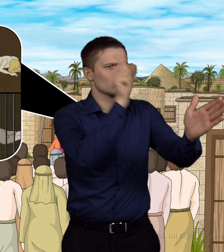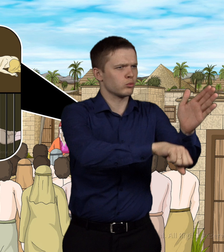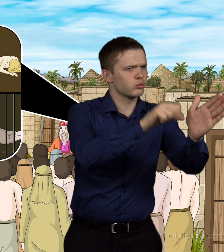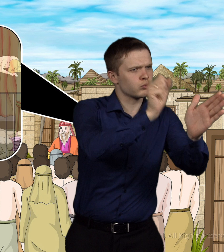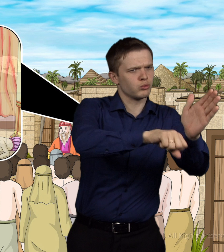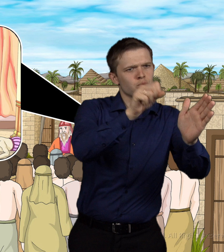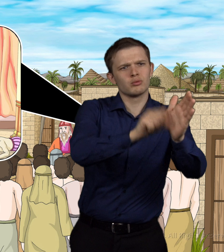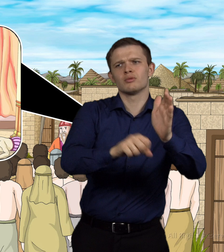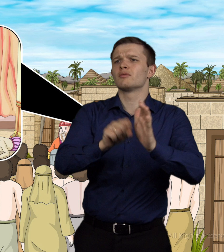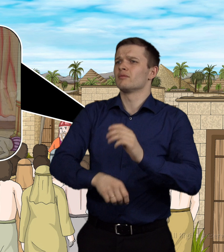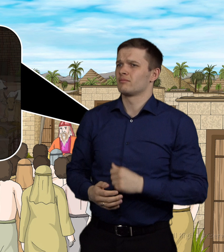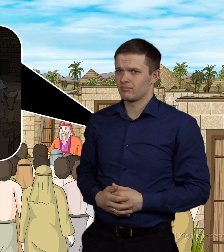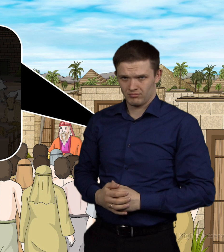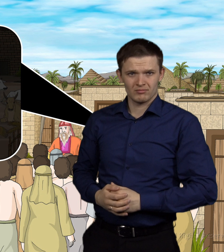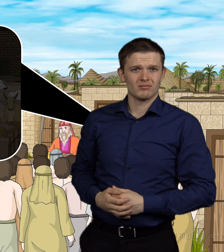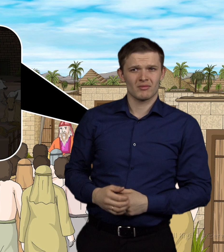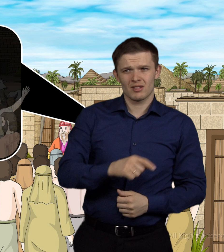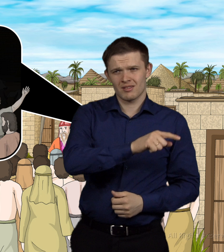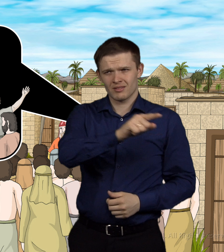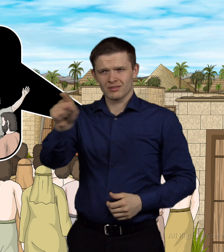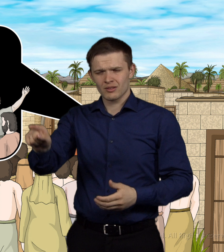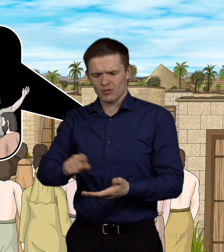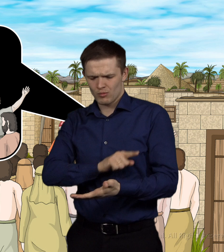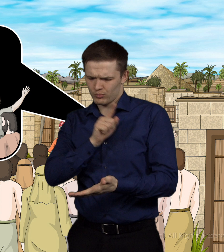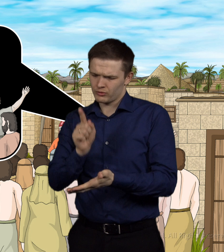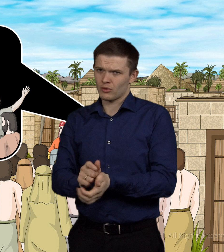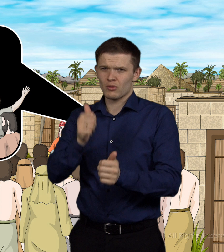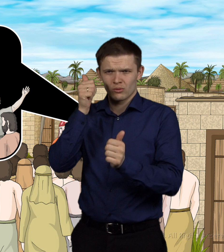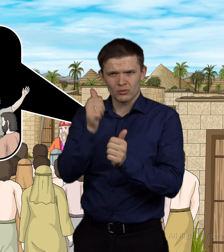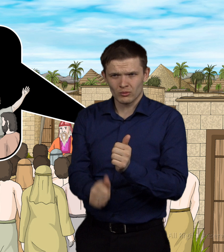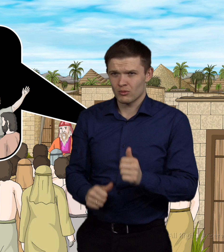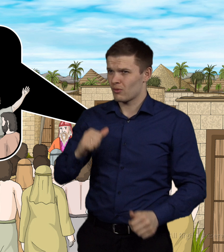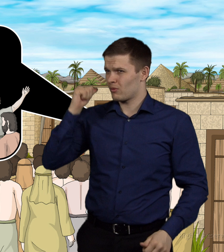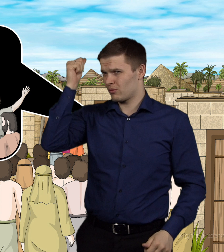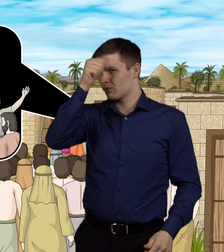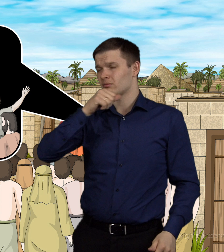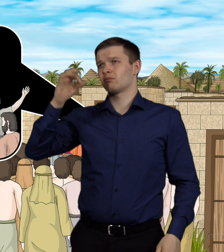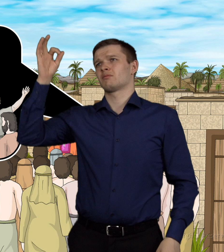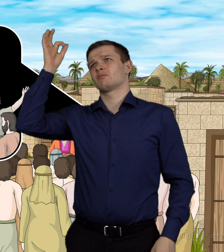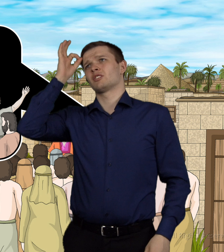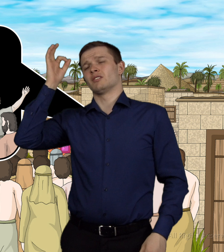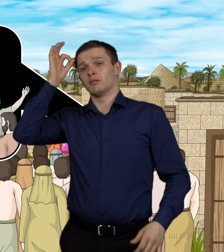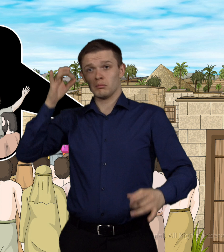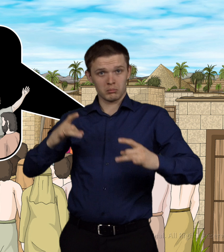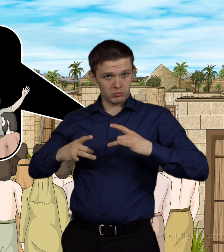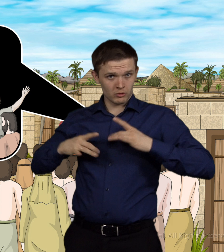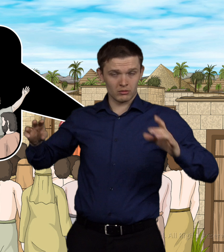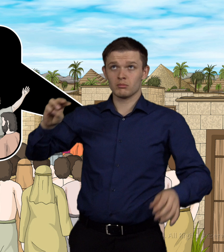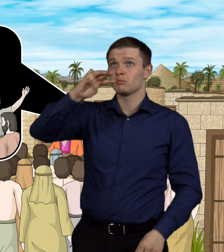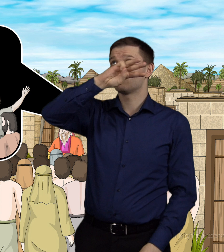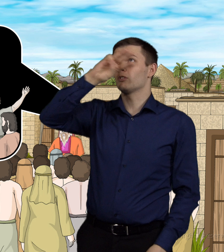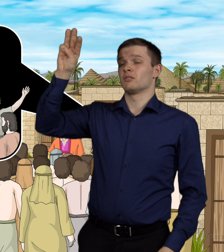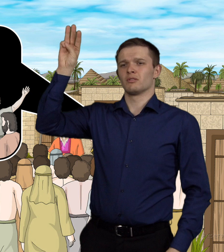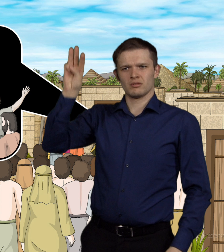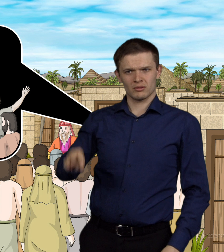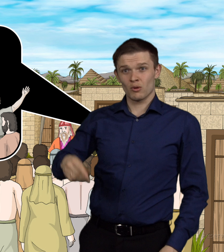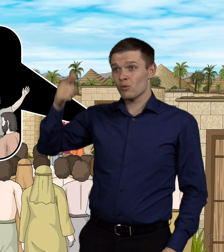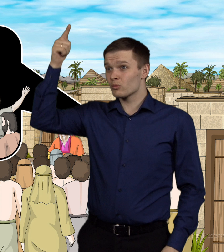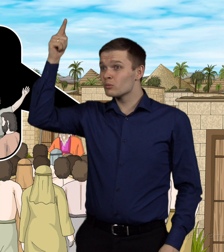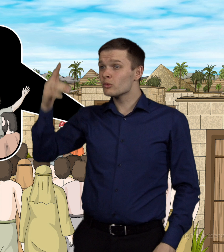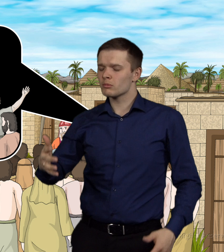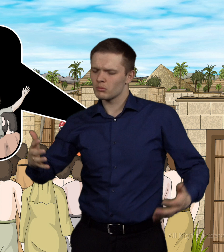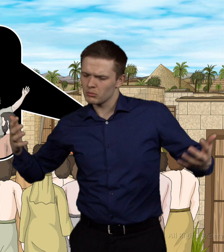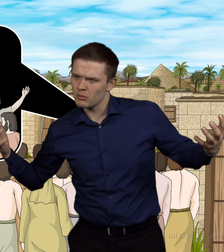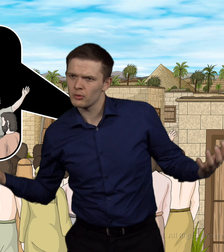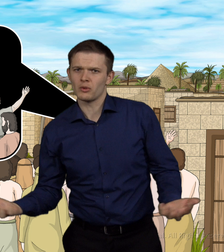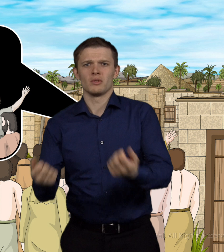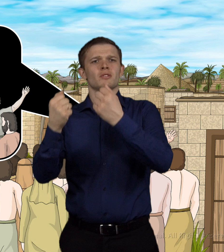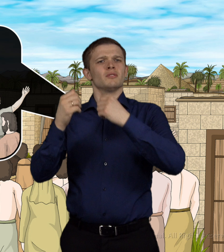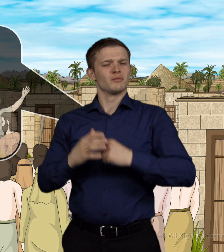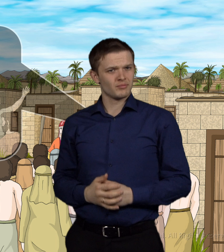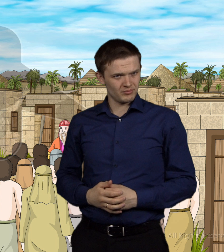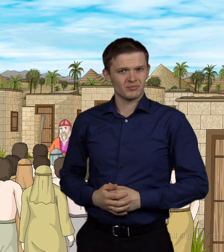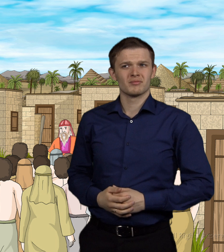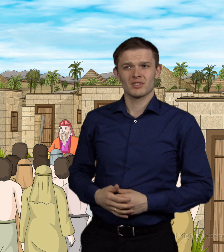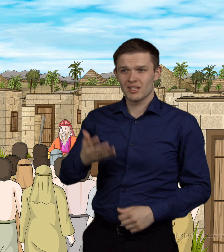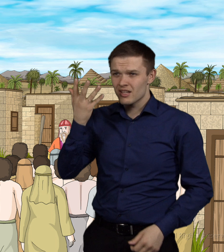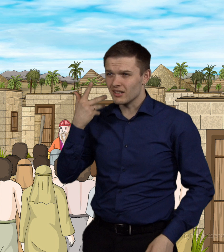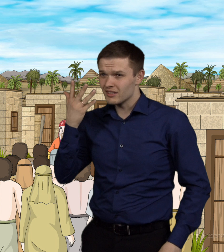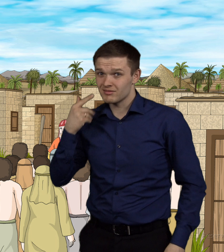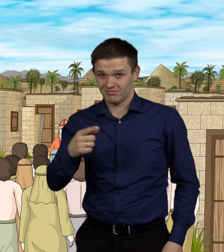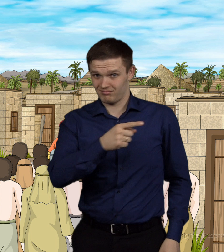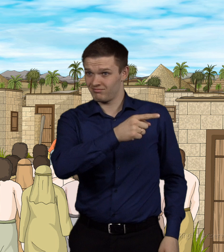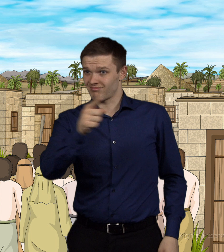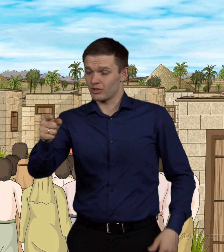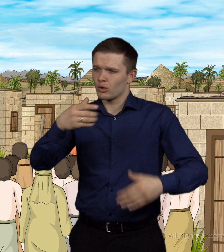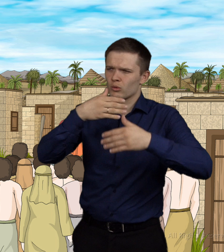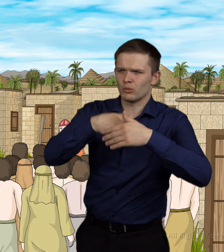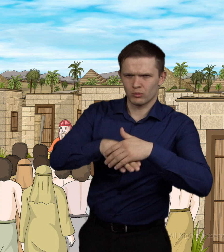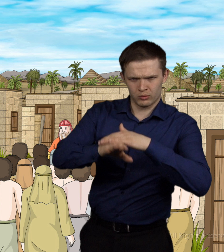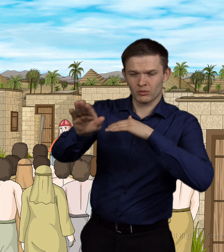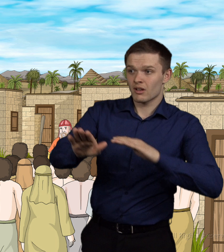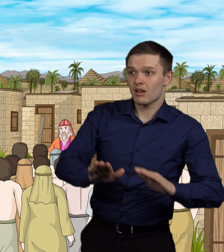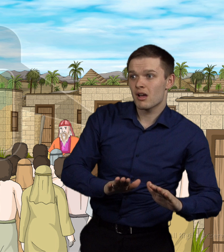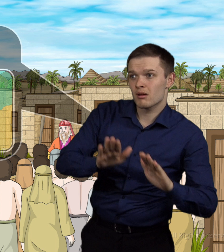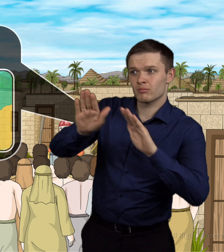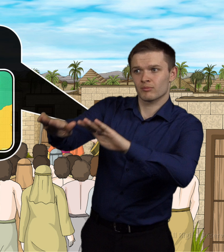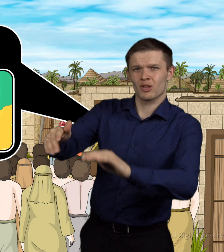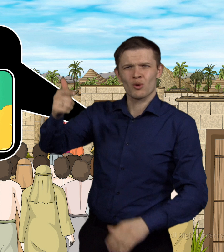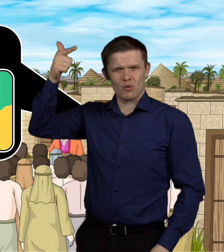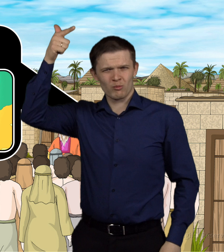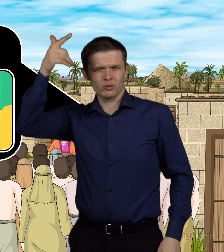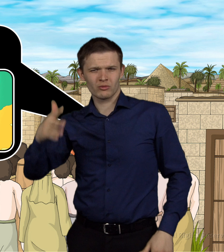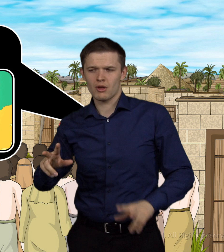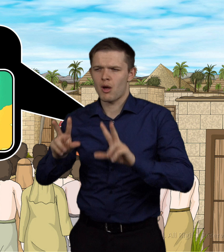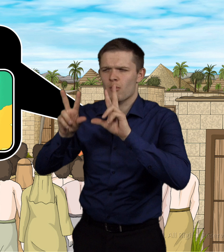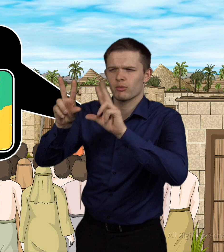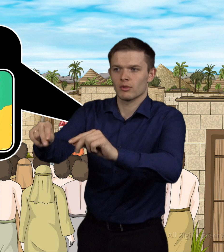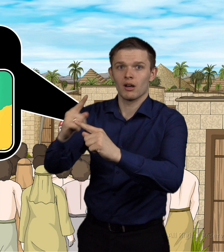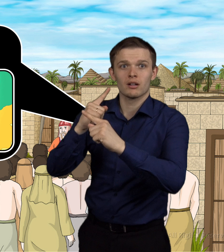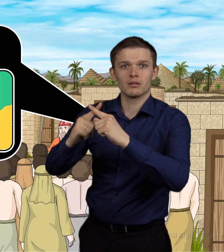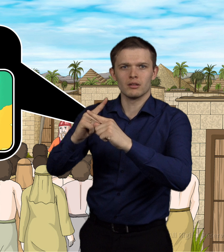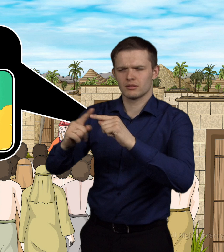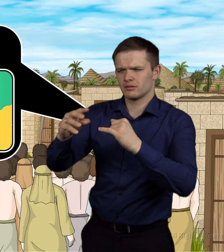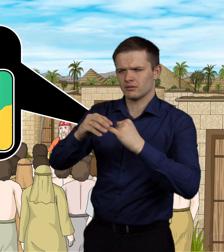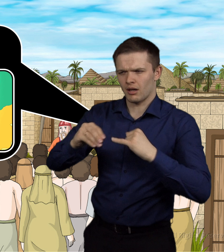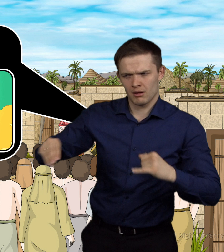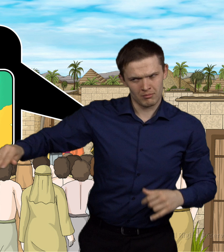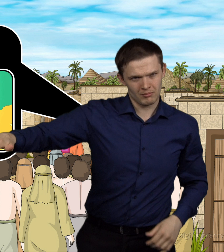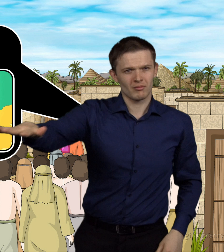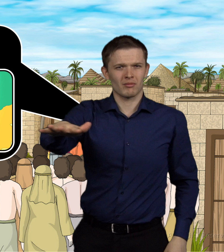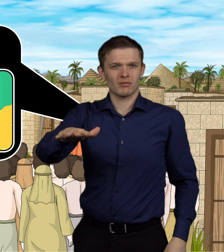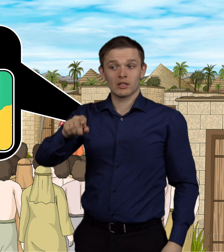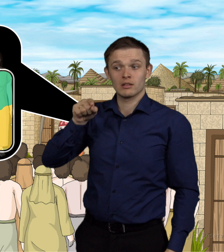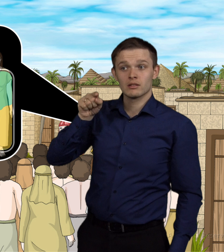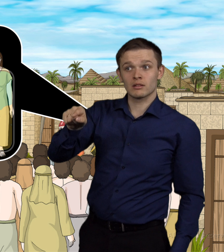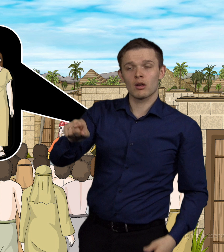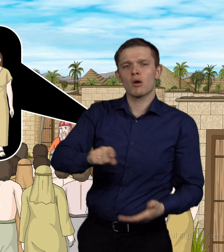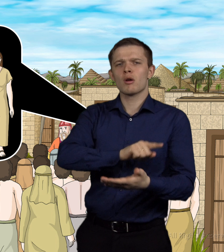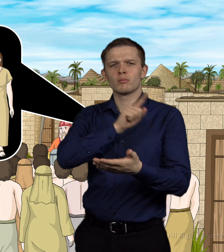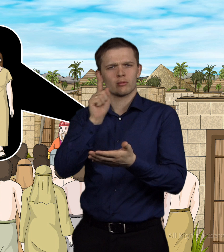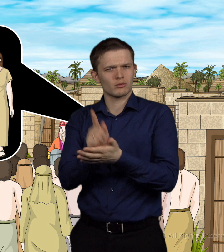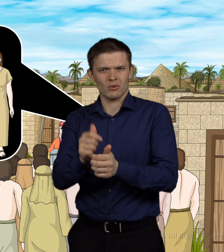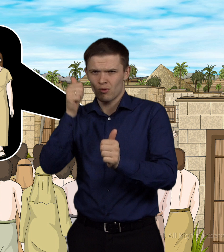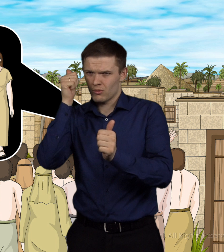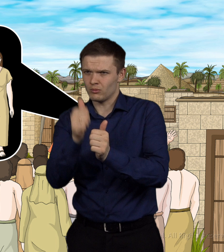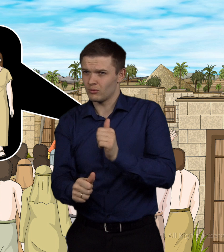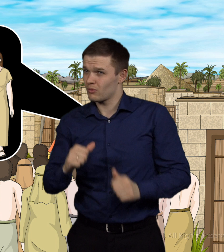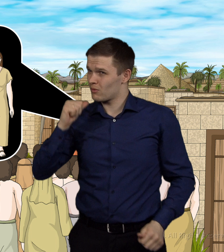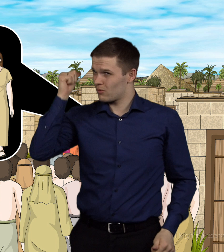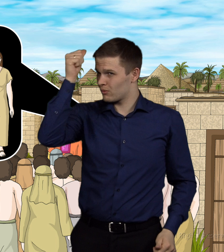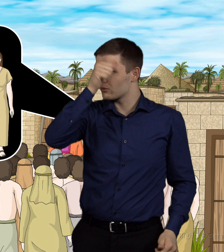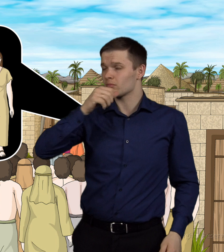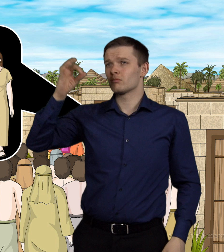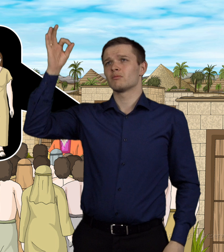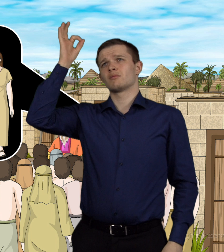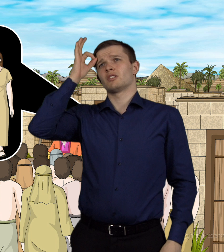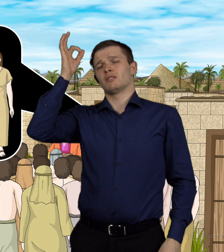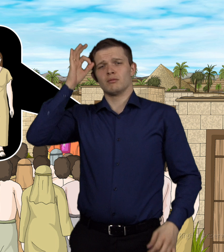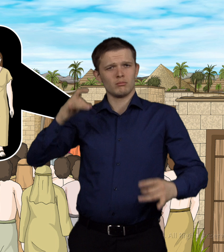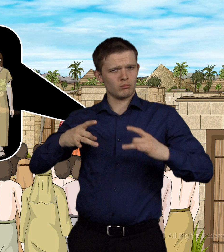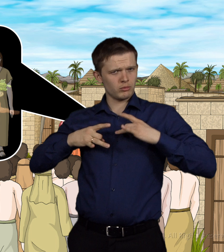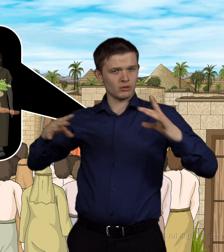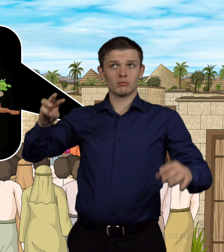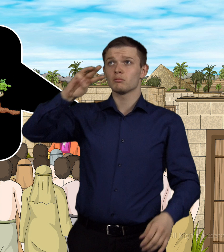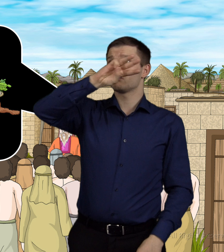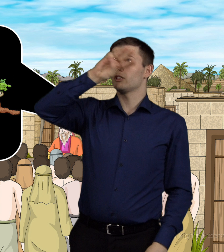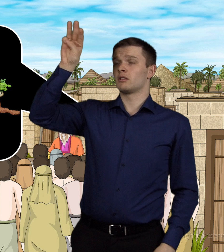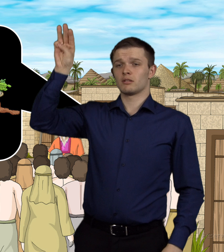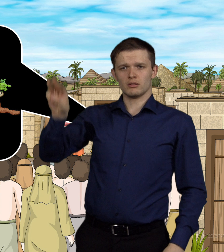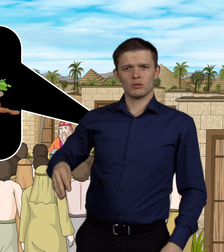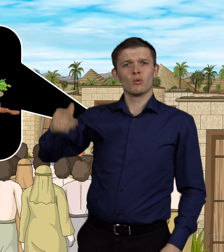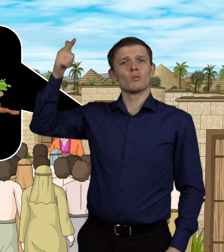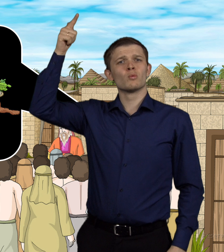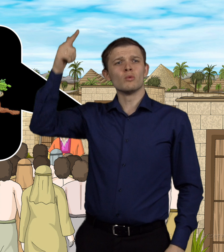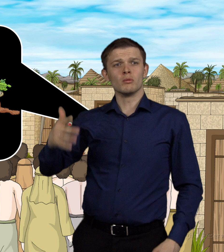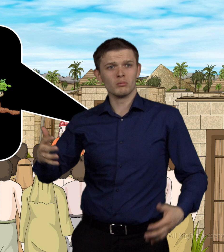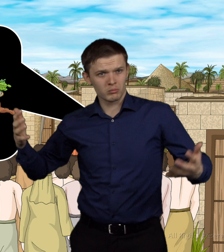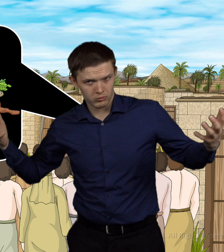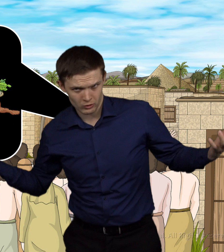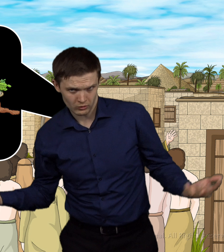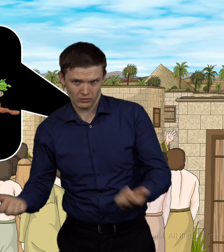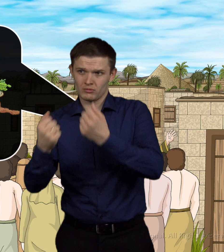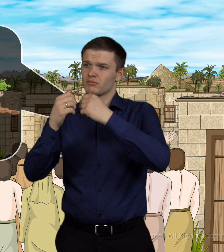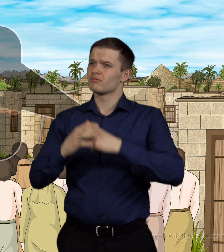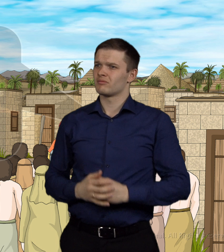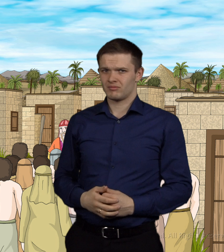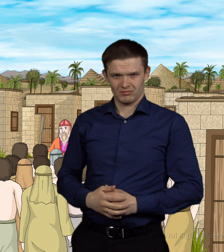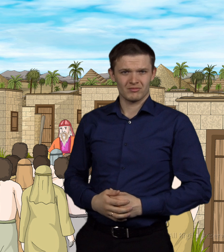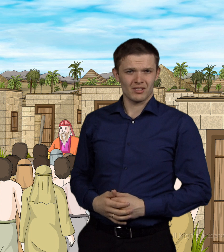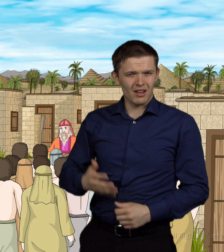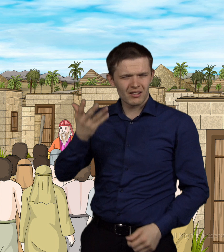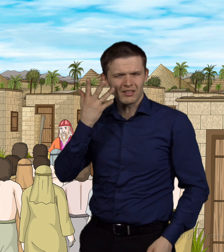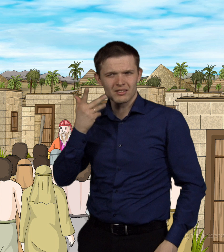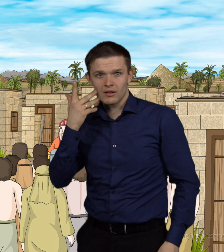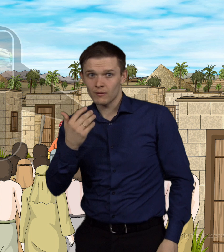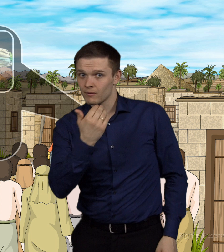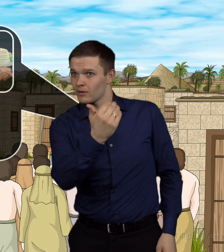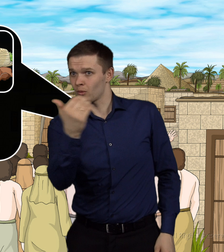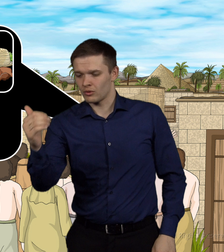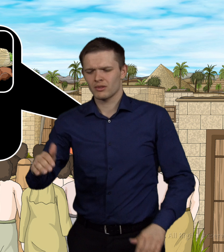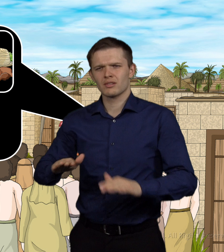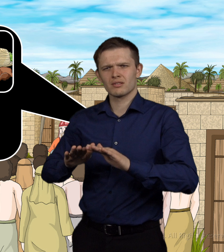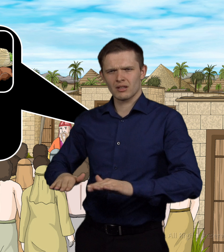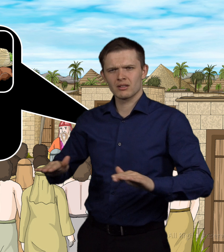And you are to keep this command as a permanent statute for you and your descendants. When you enter the land that the LORD will give you as He promised, you are to keep this service.